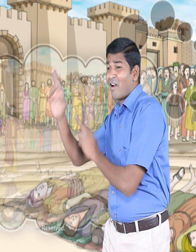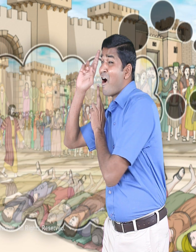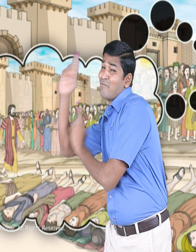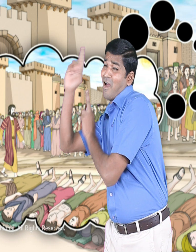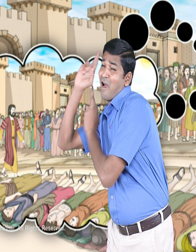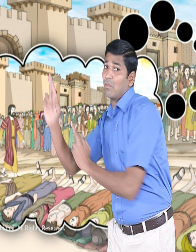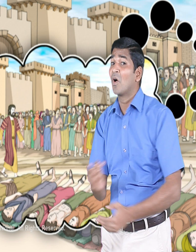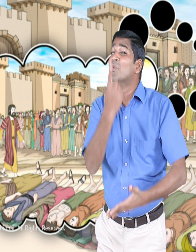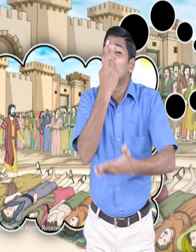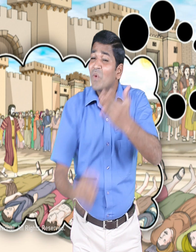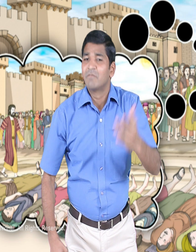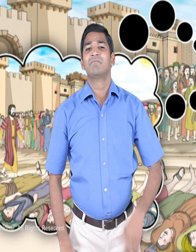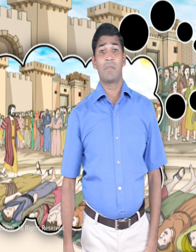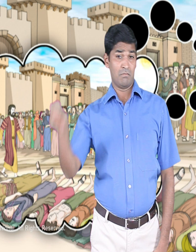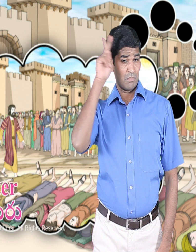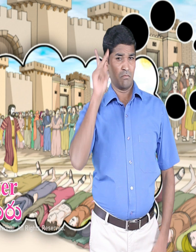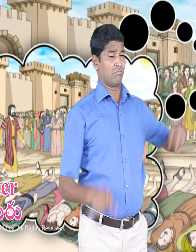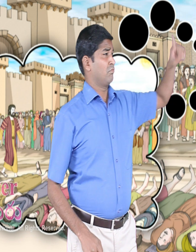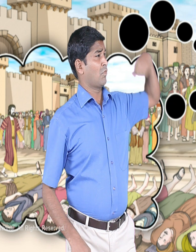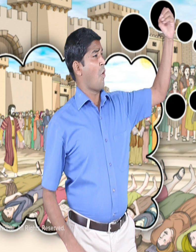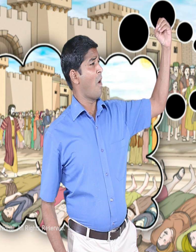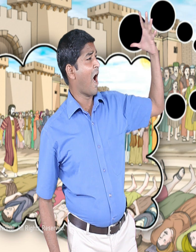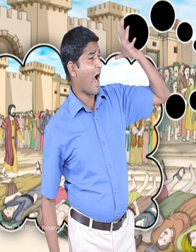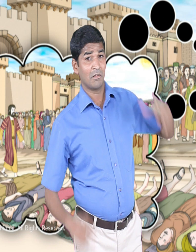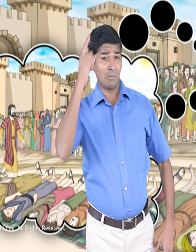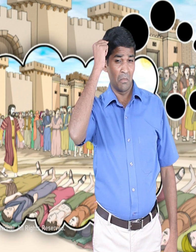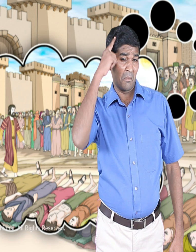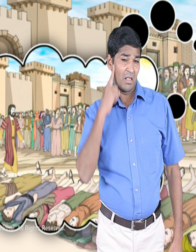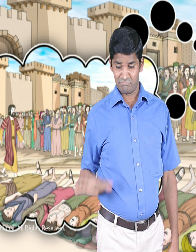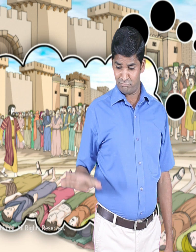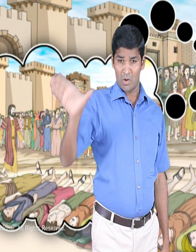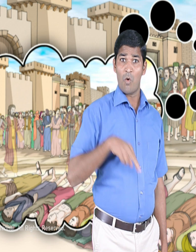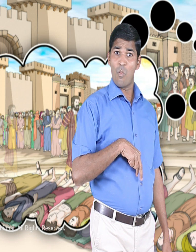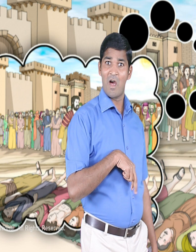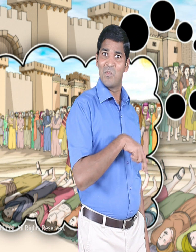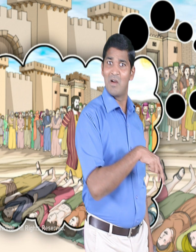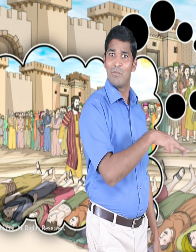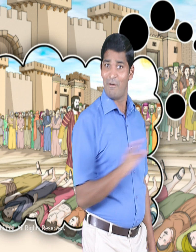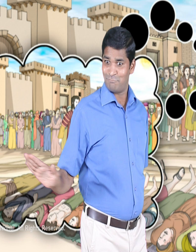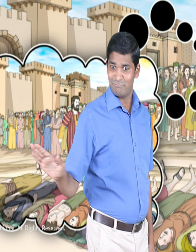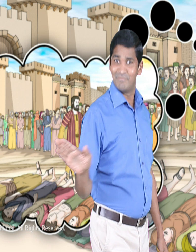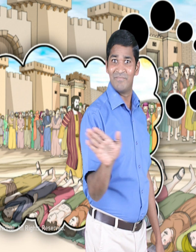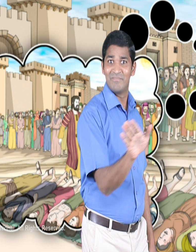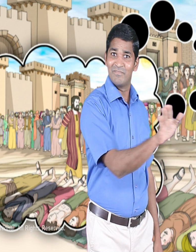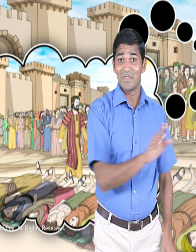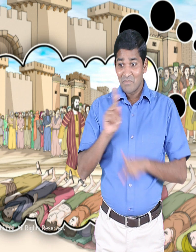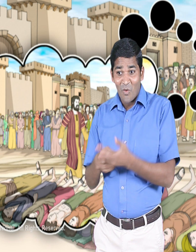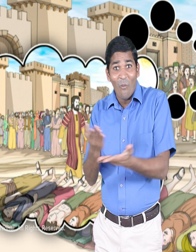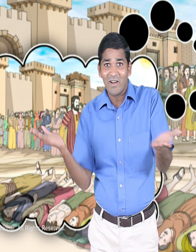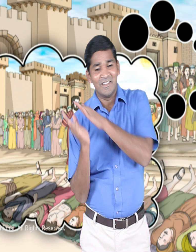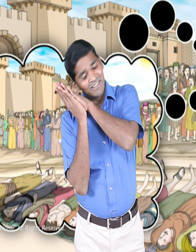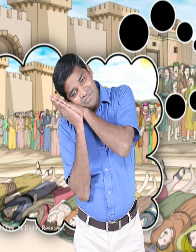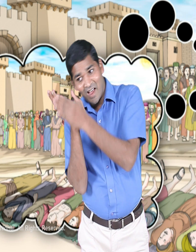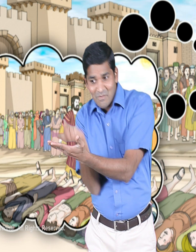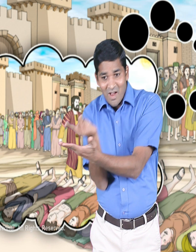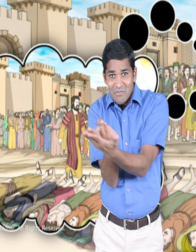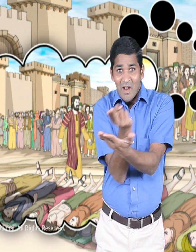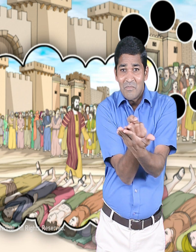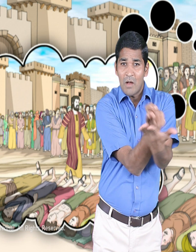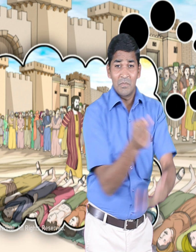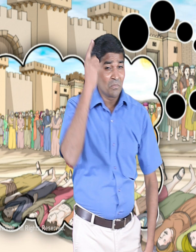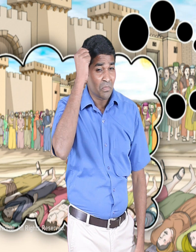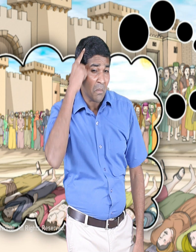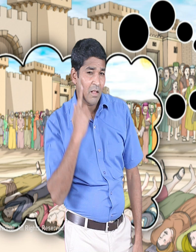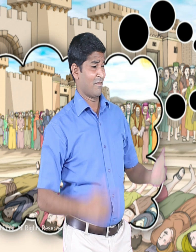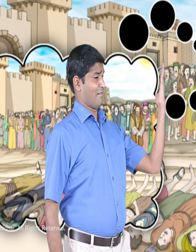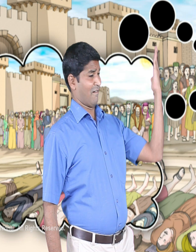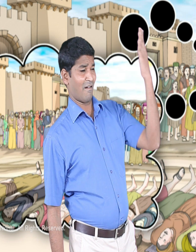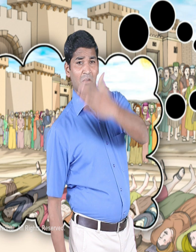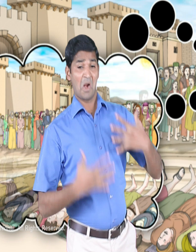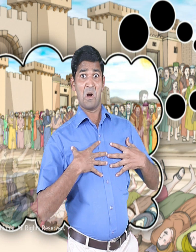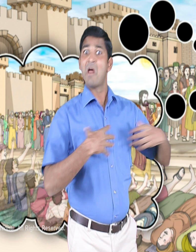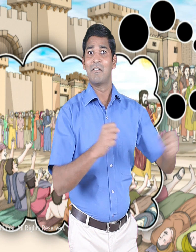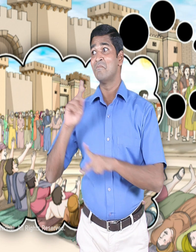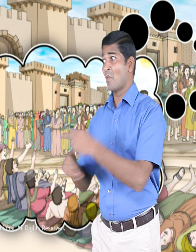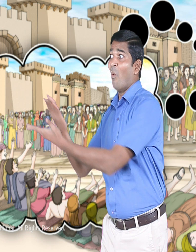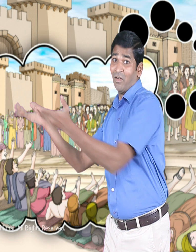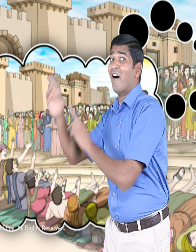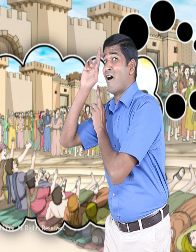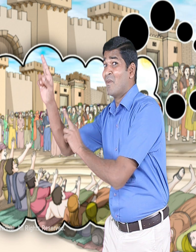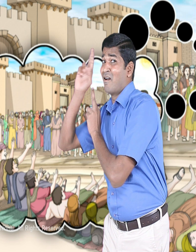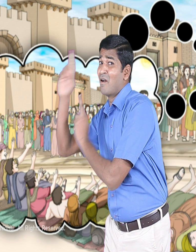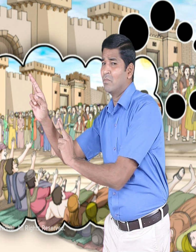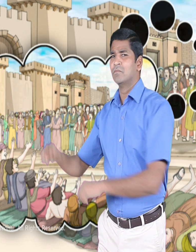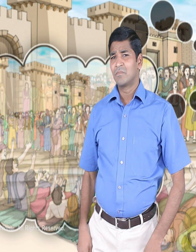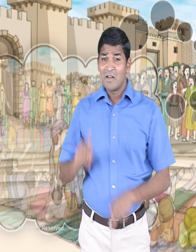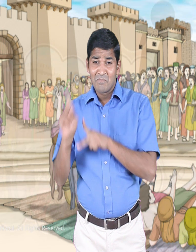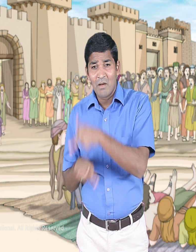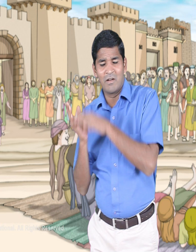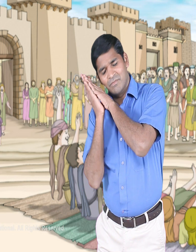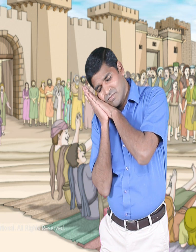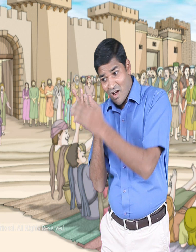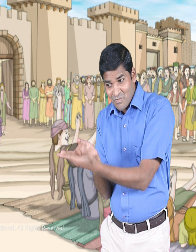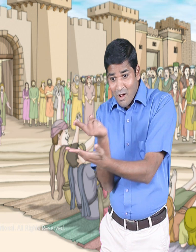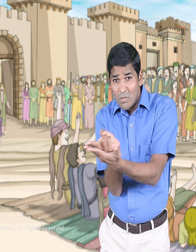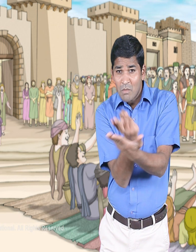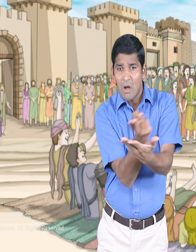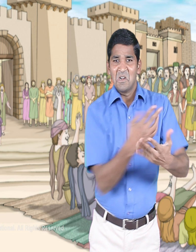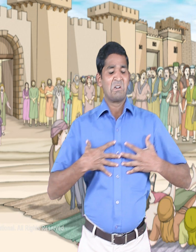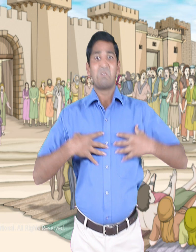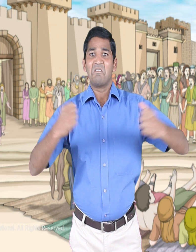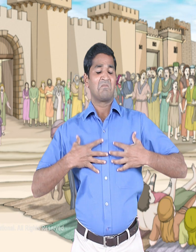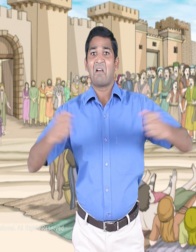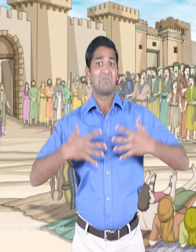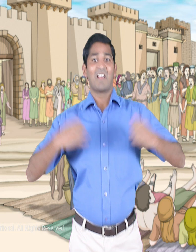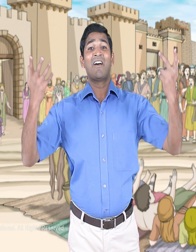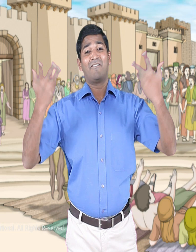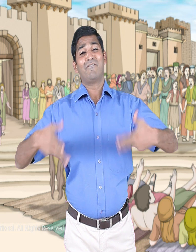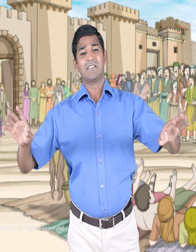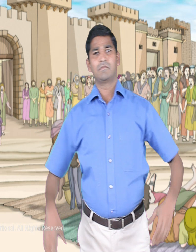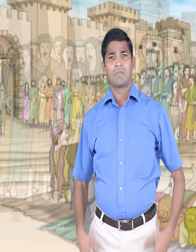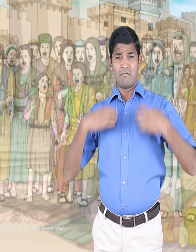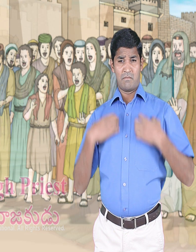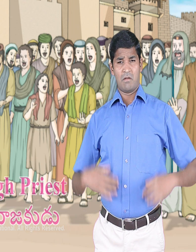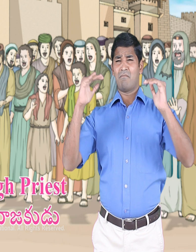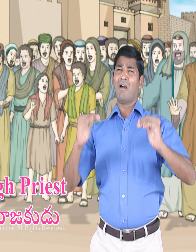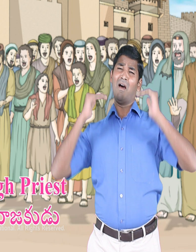Crowds also gathered from the towns around Jerusalem, bringing the sick and those tormented by unclean spirits, and all of them were healed.